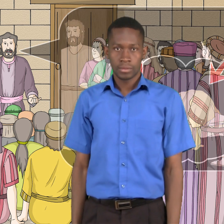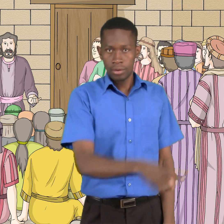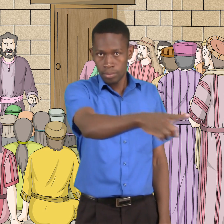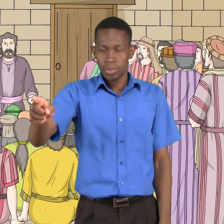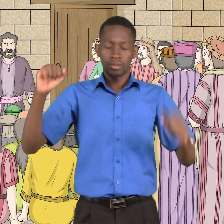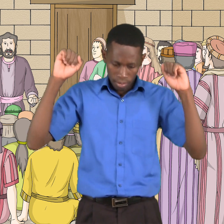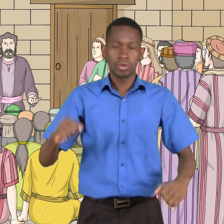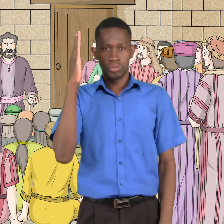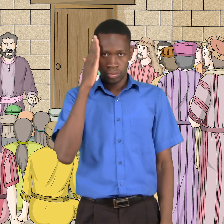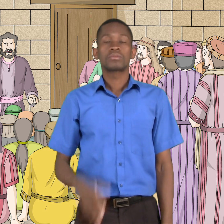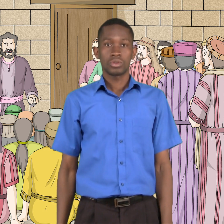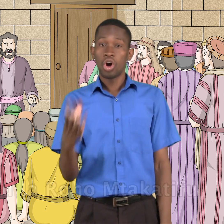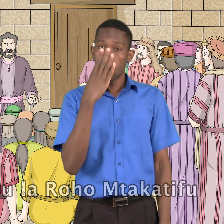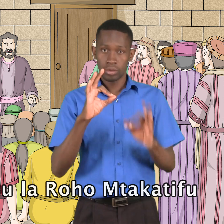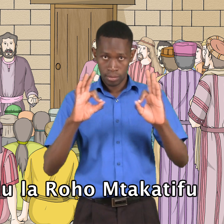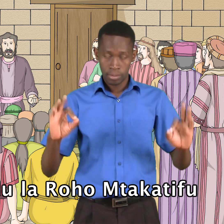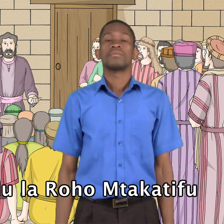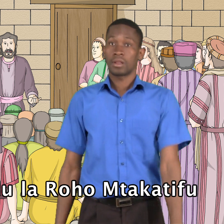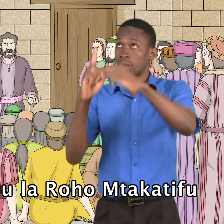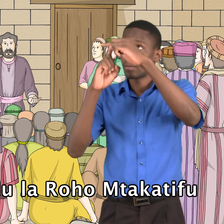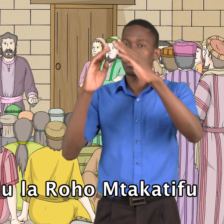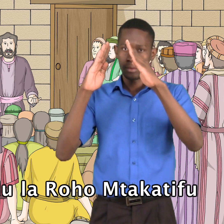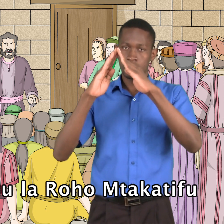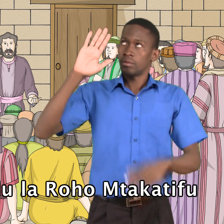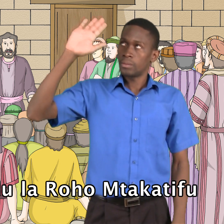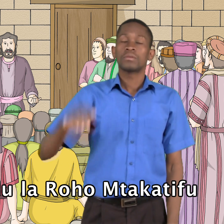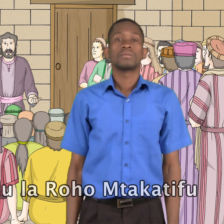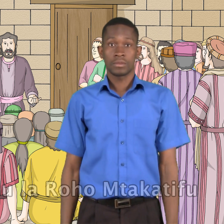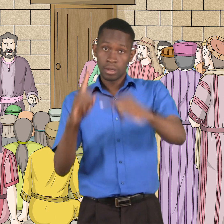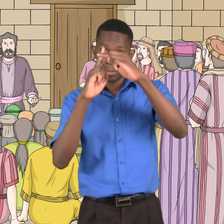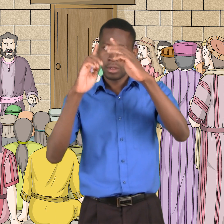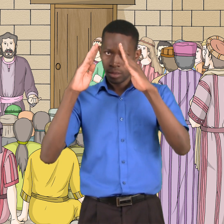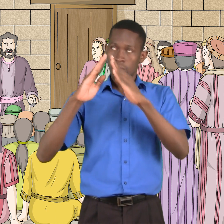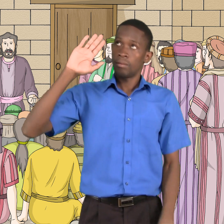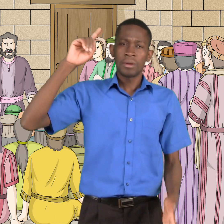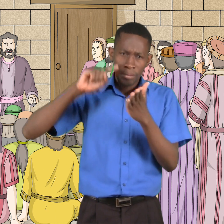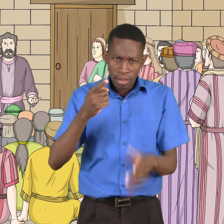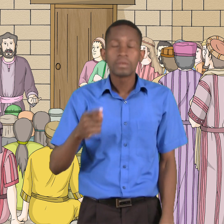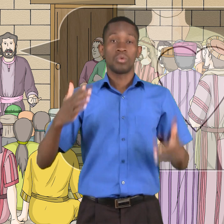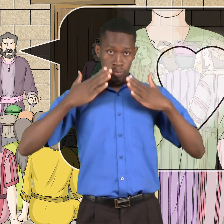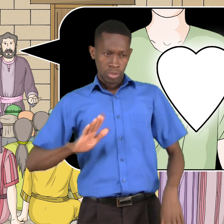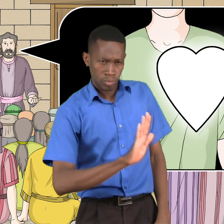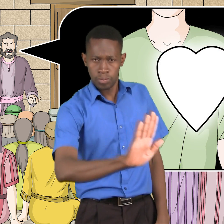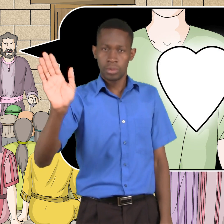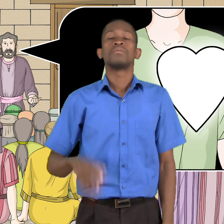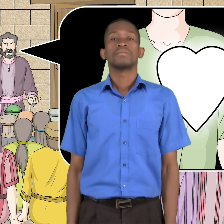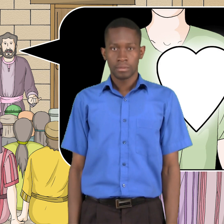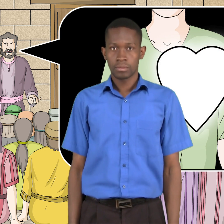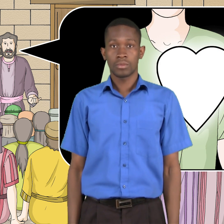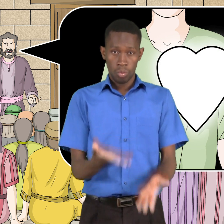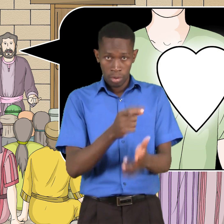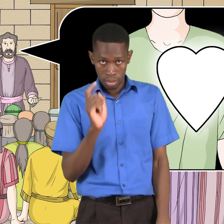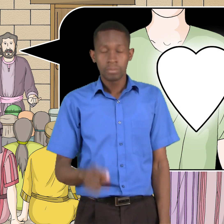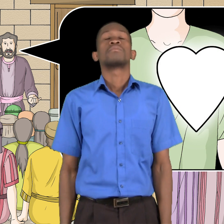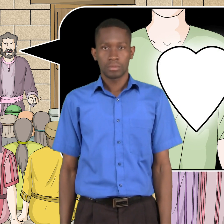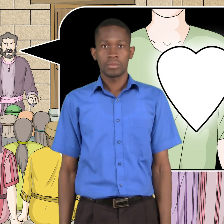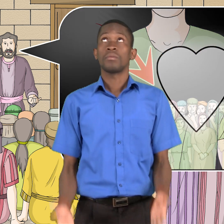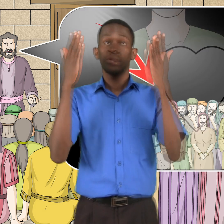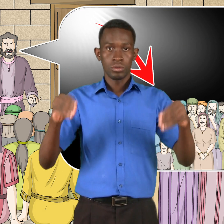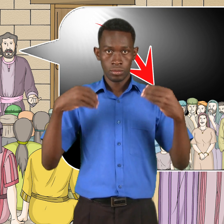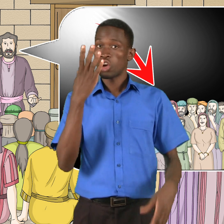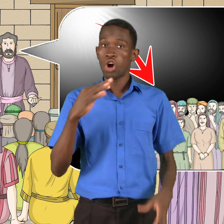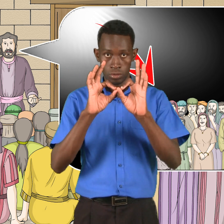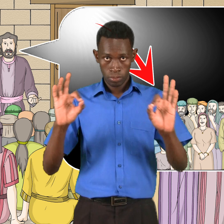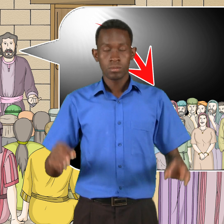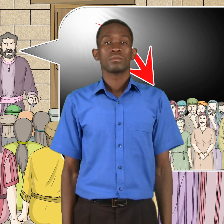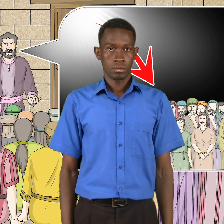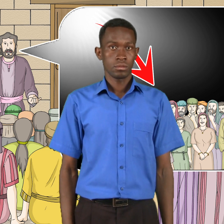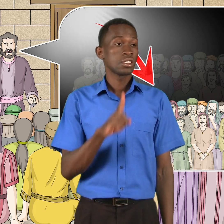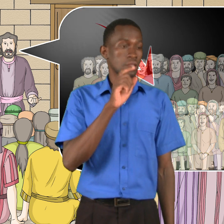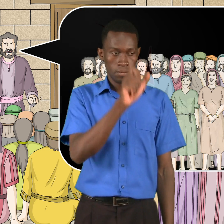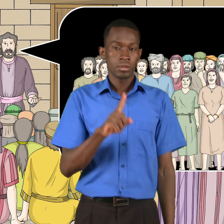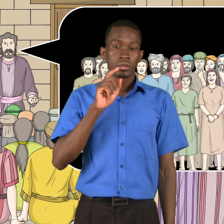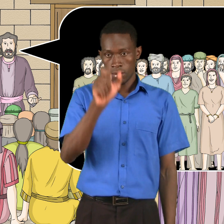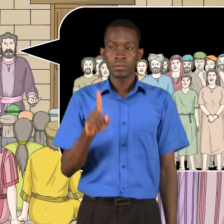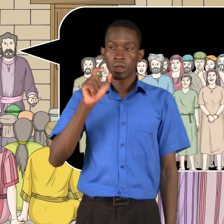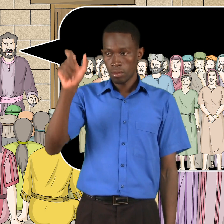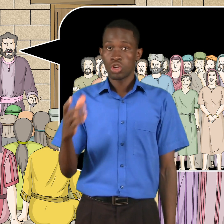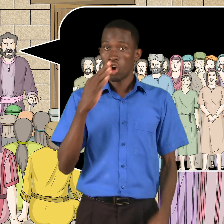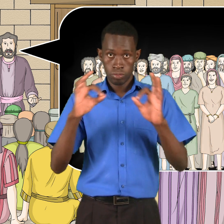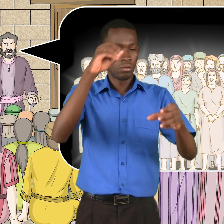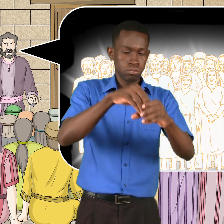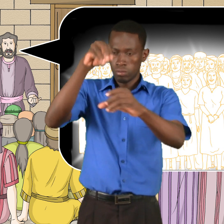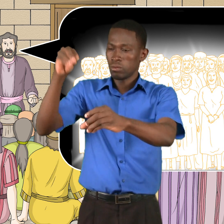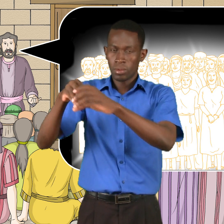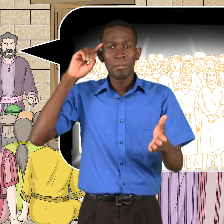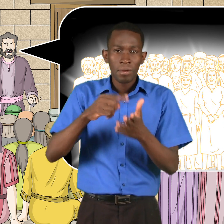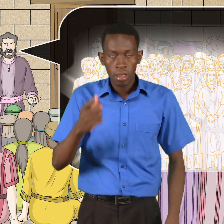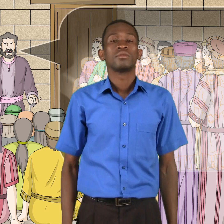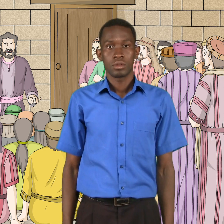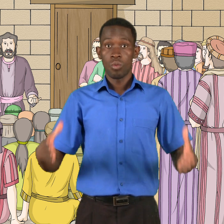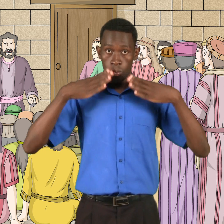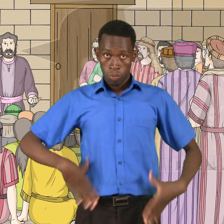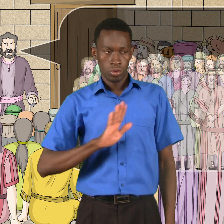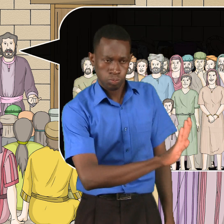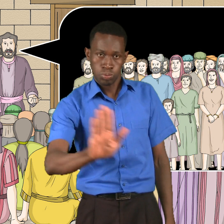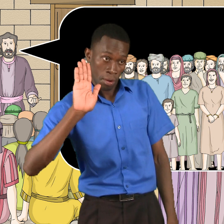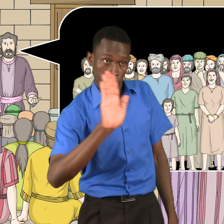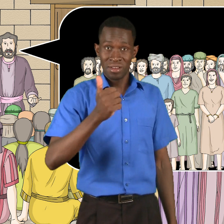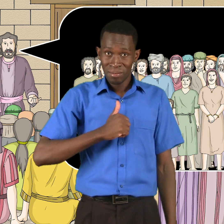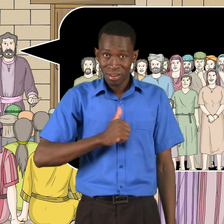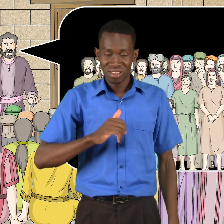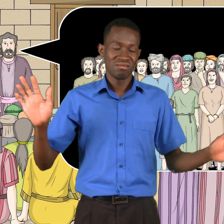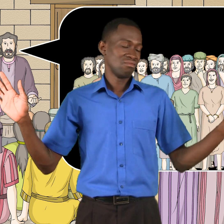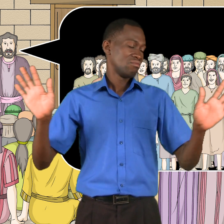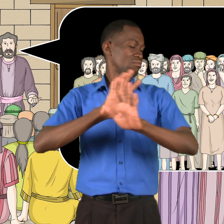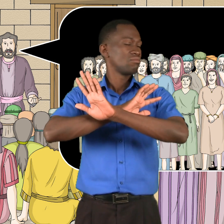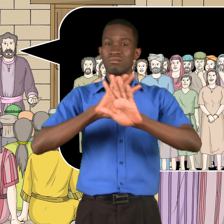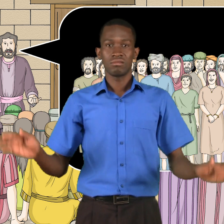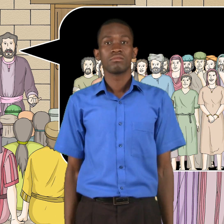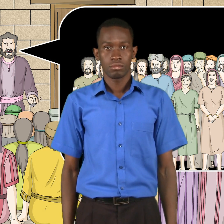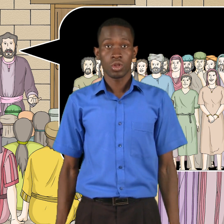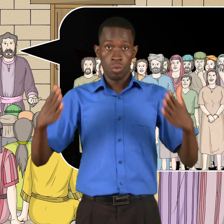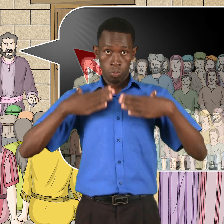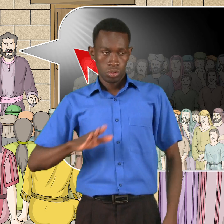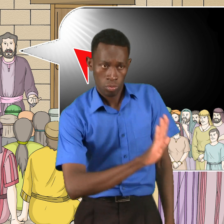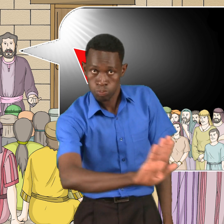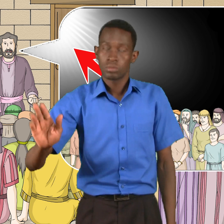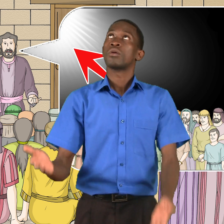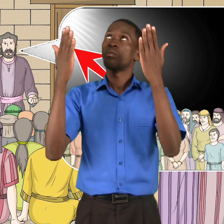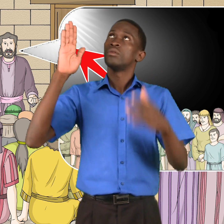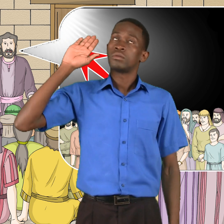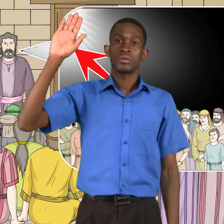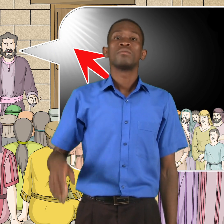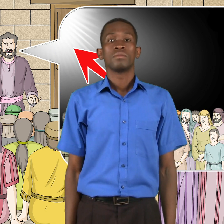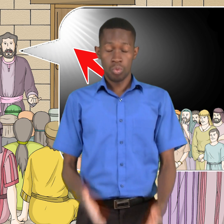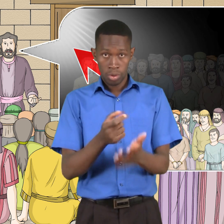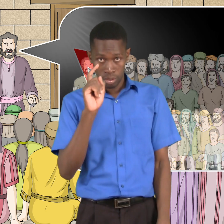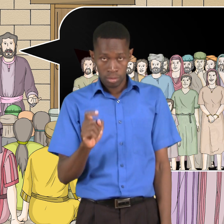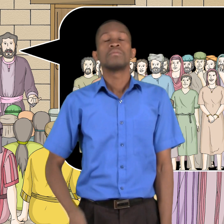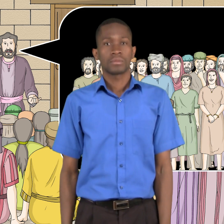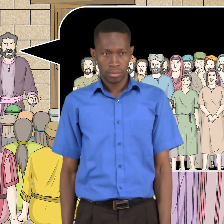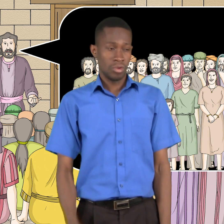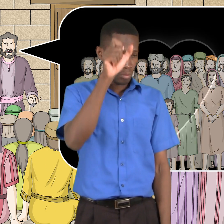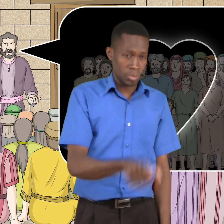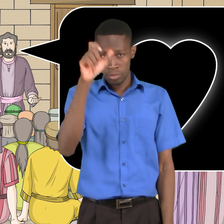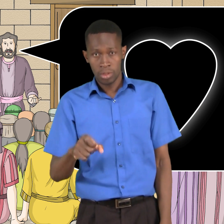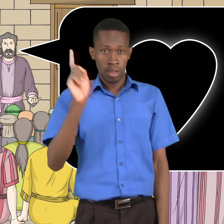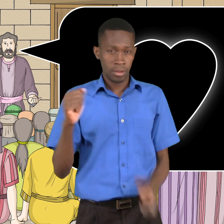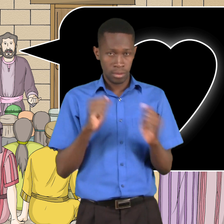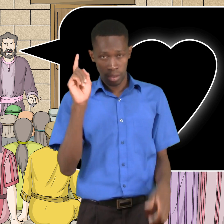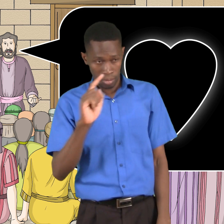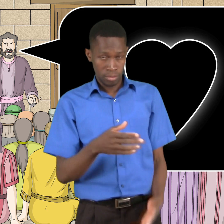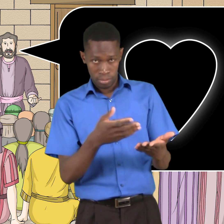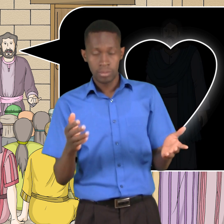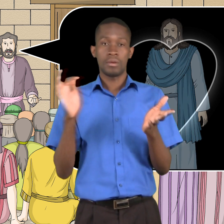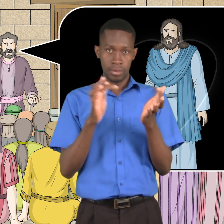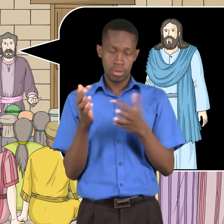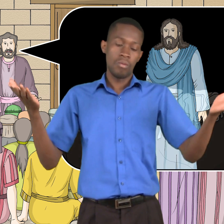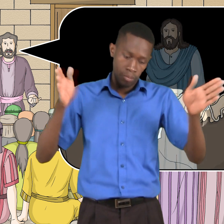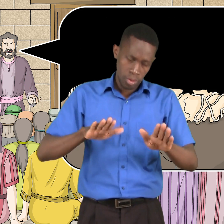Do you not know that your body is a temple of the Holy Spirit who is in you, whom you have received from God?